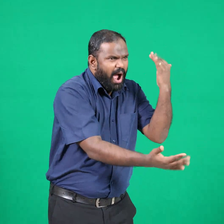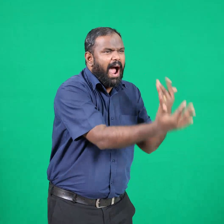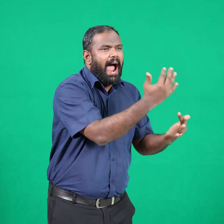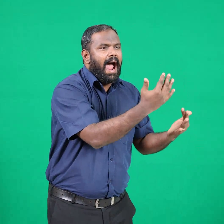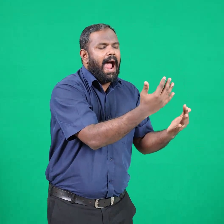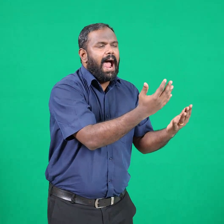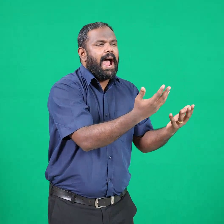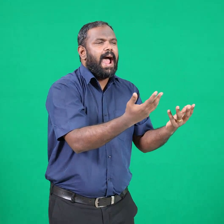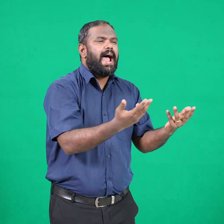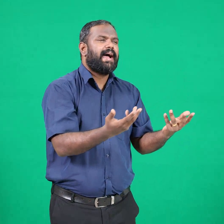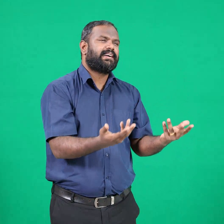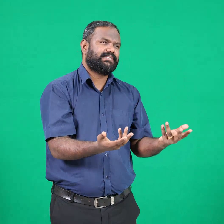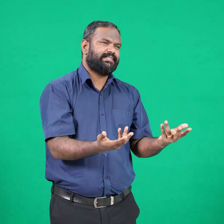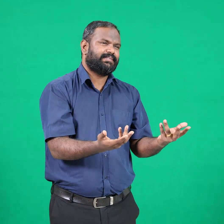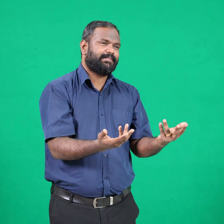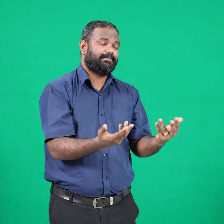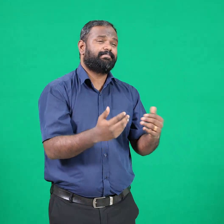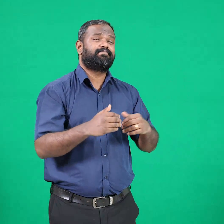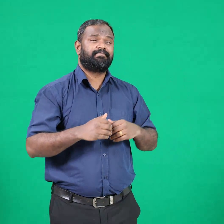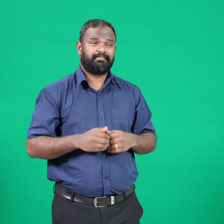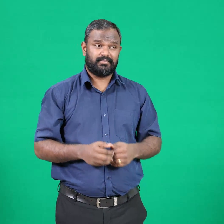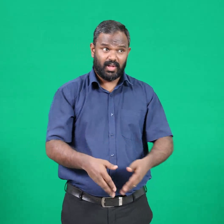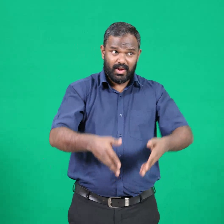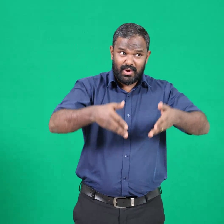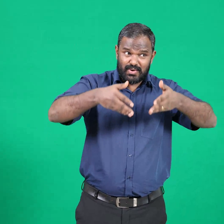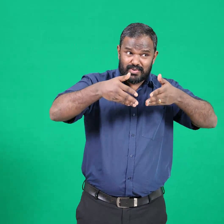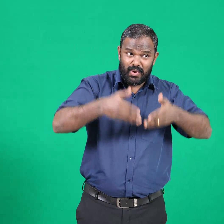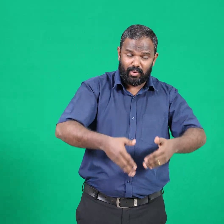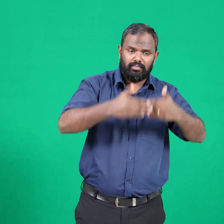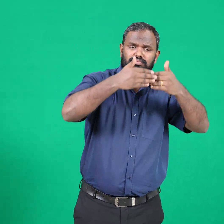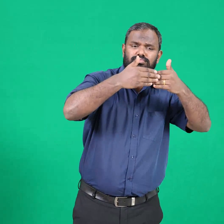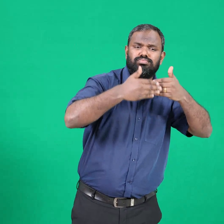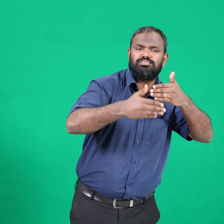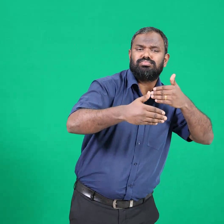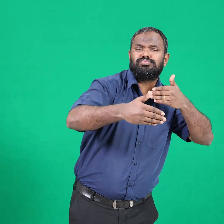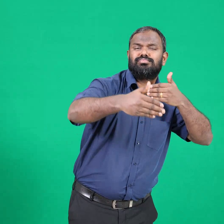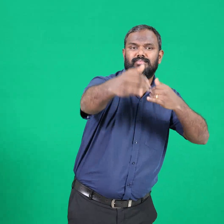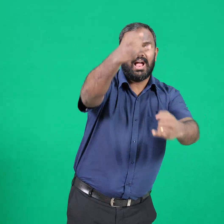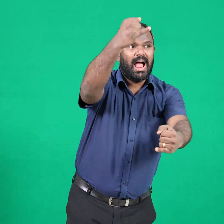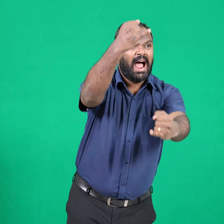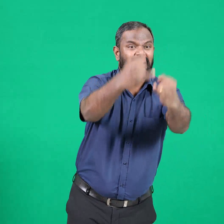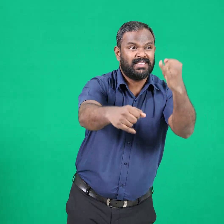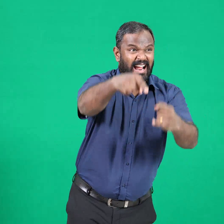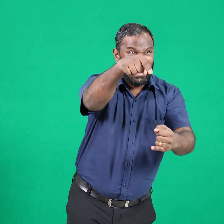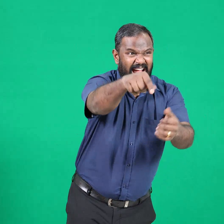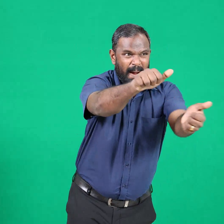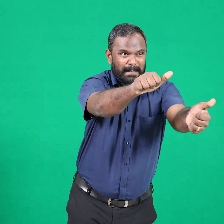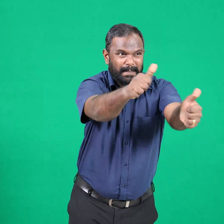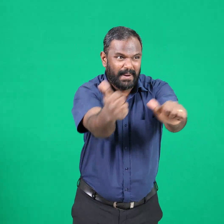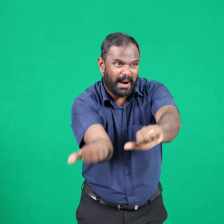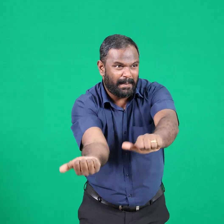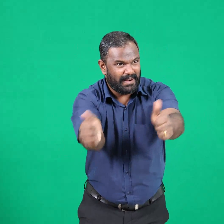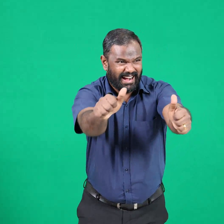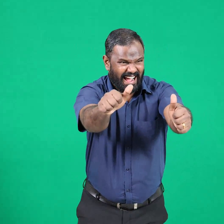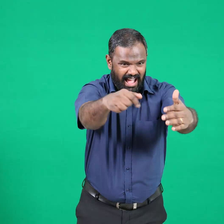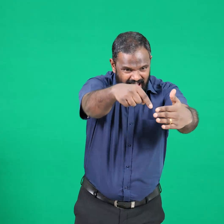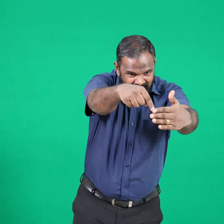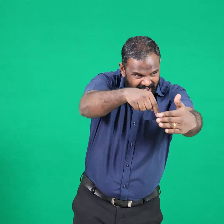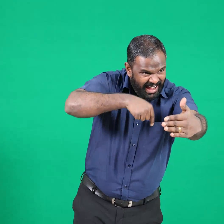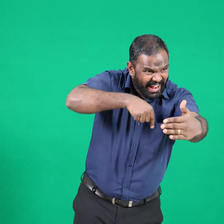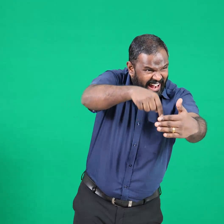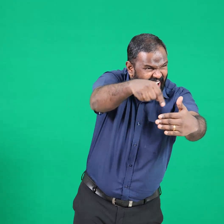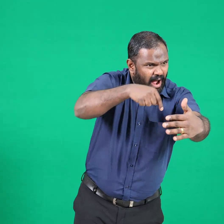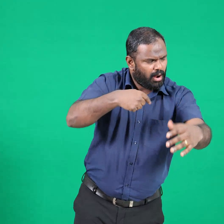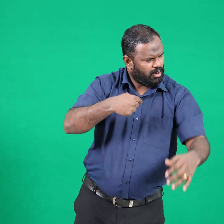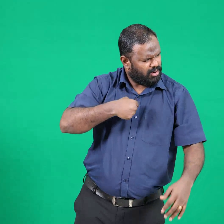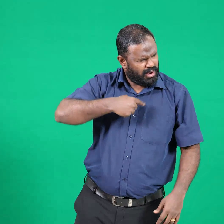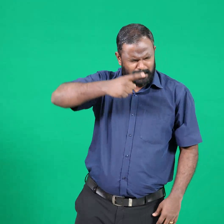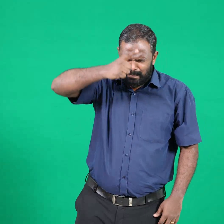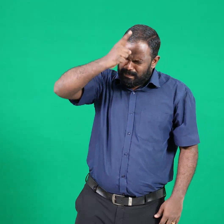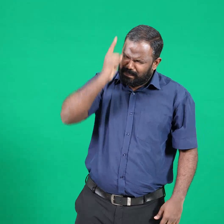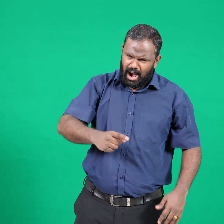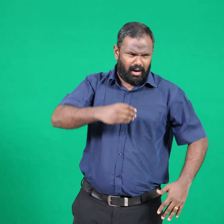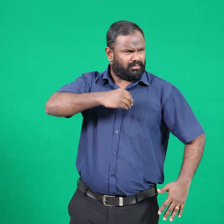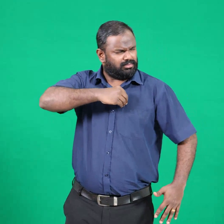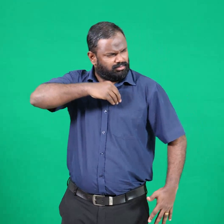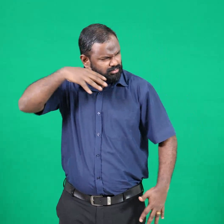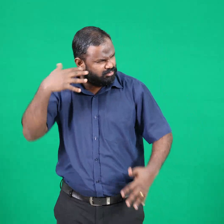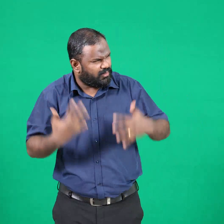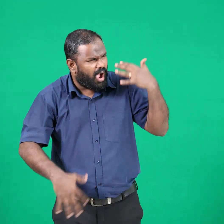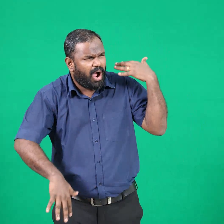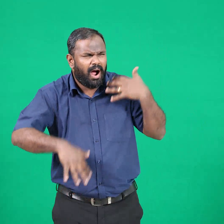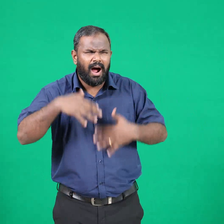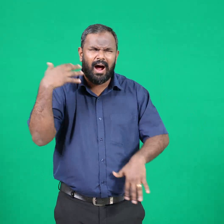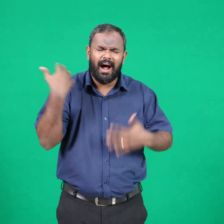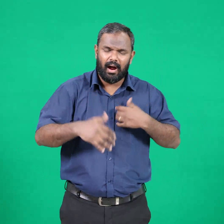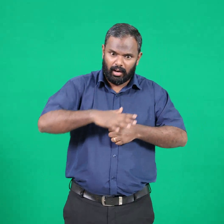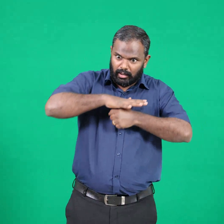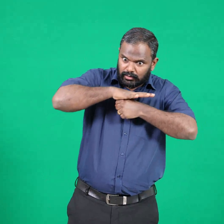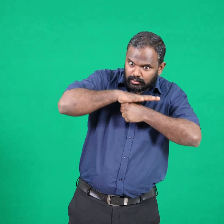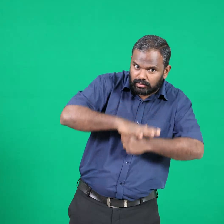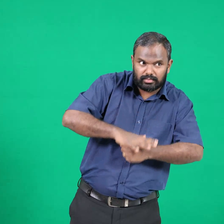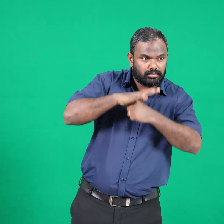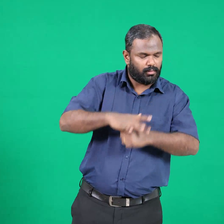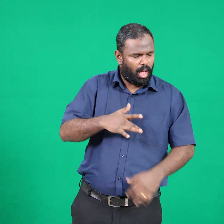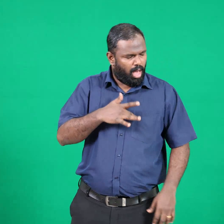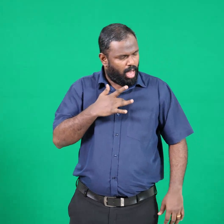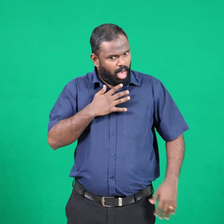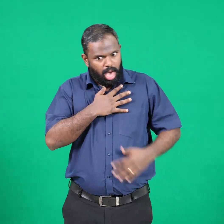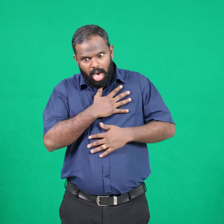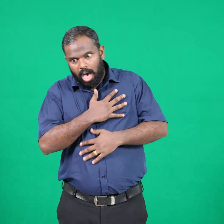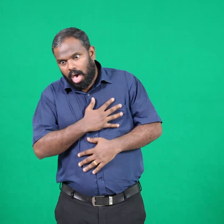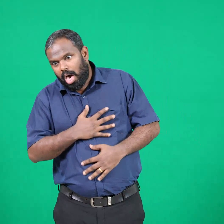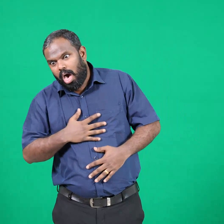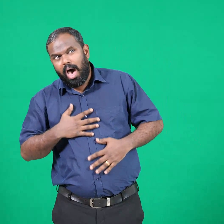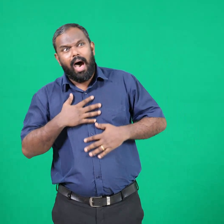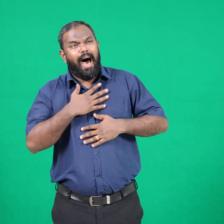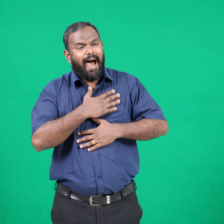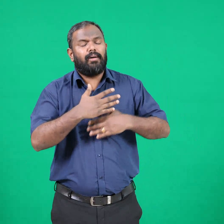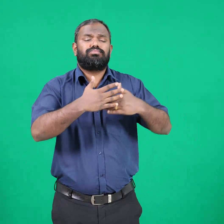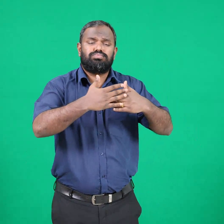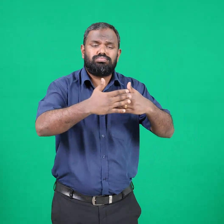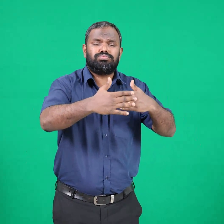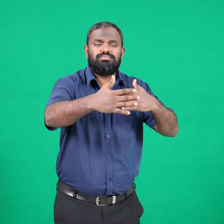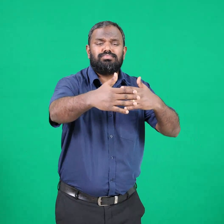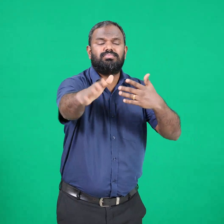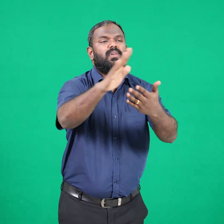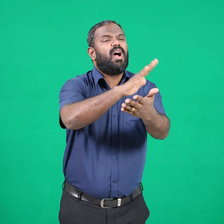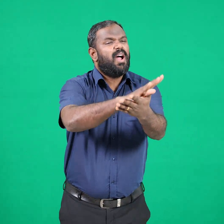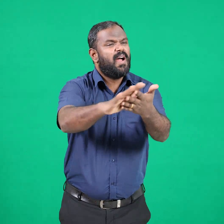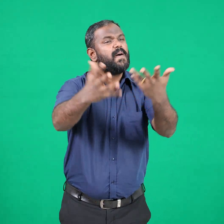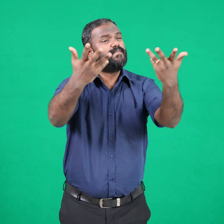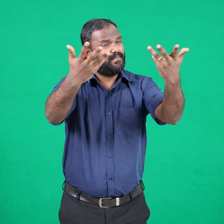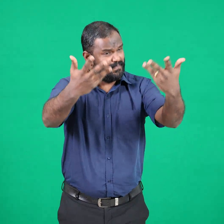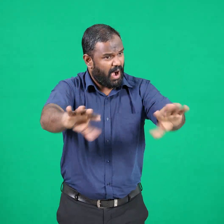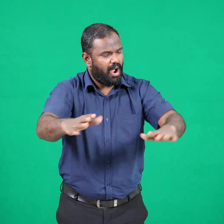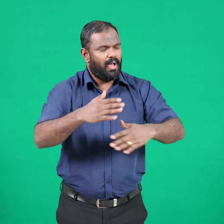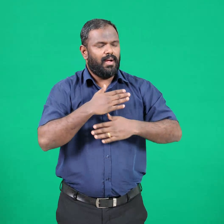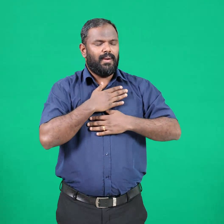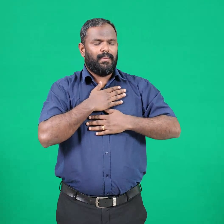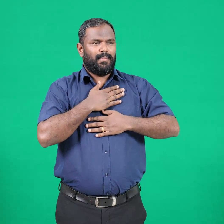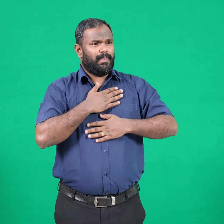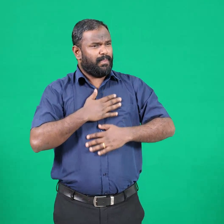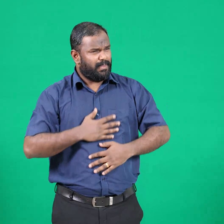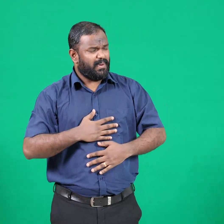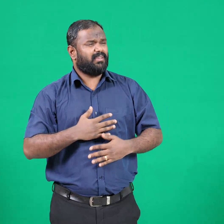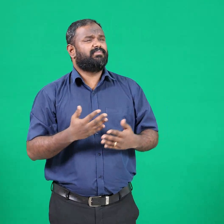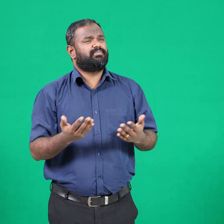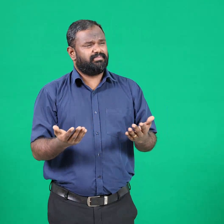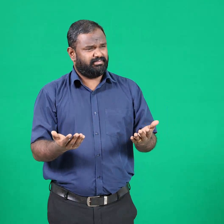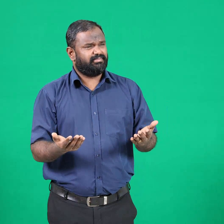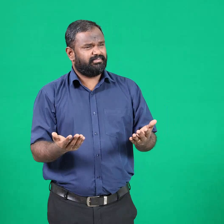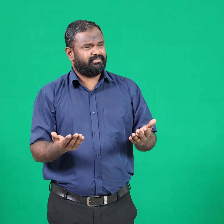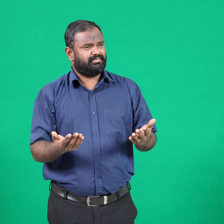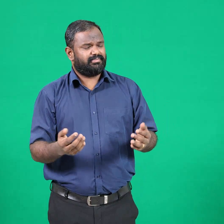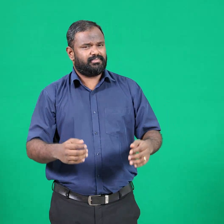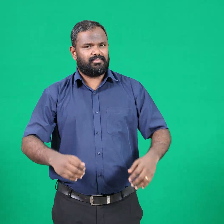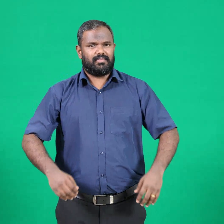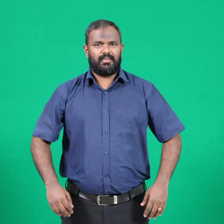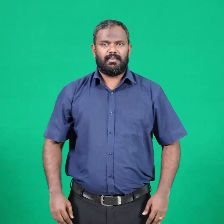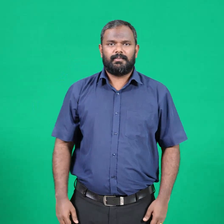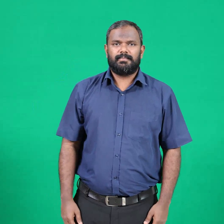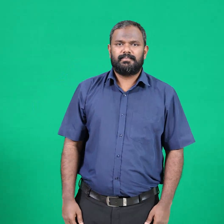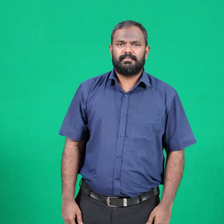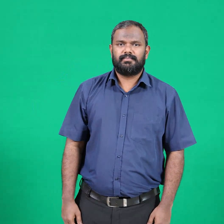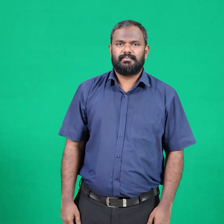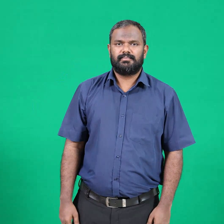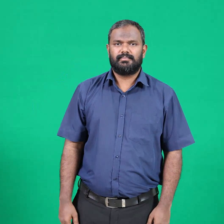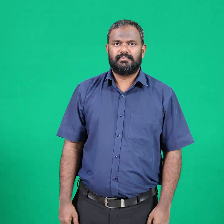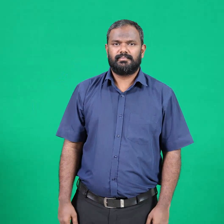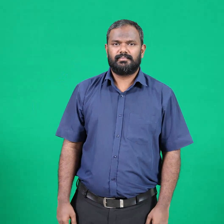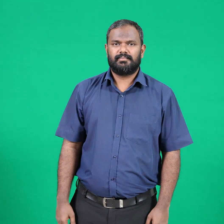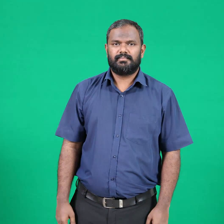But I have a baptism to undergo, and how distressed I am until it is accomplished!